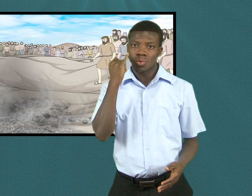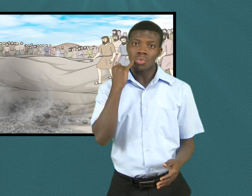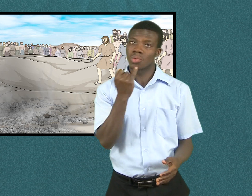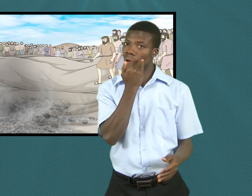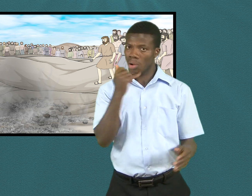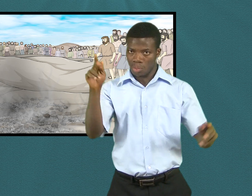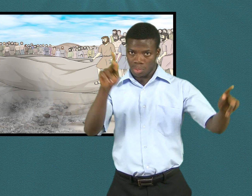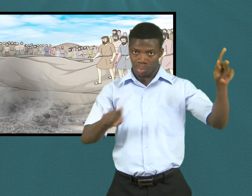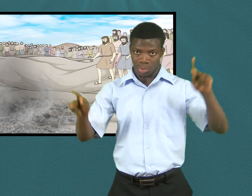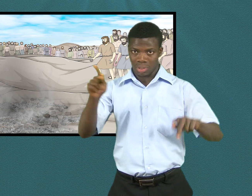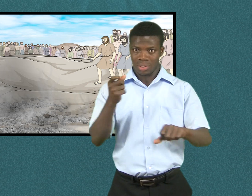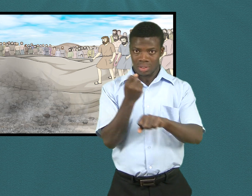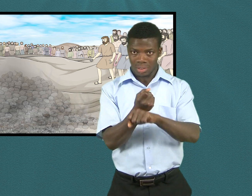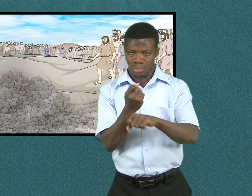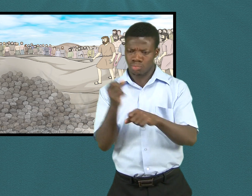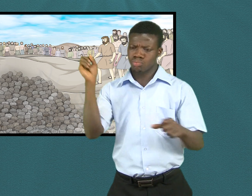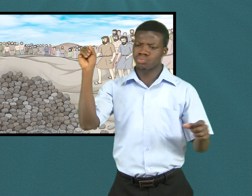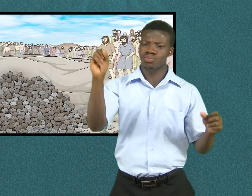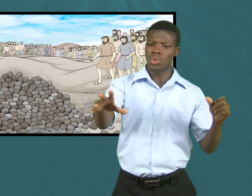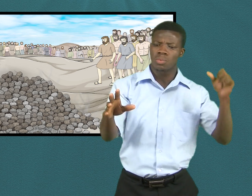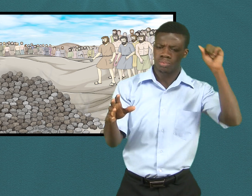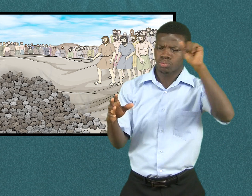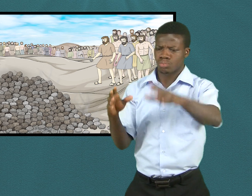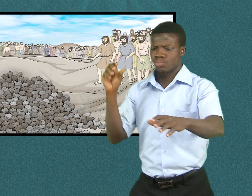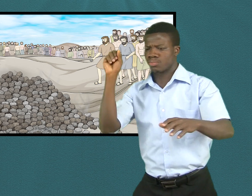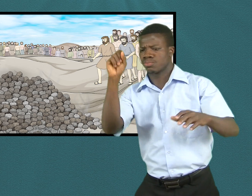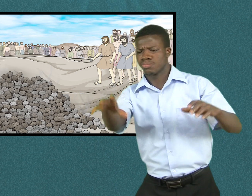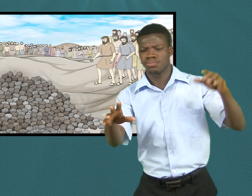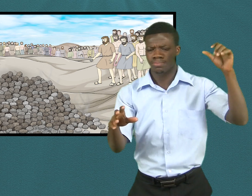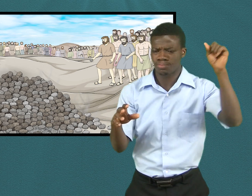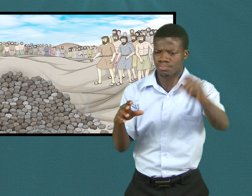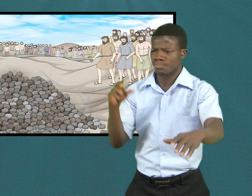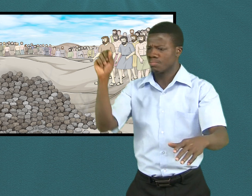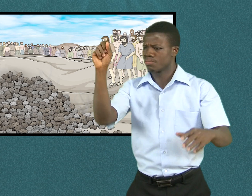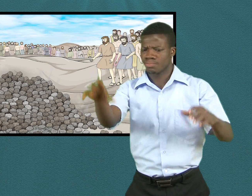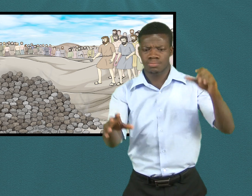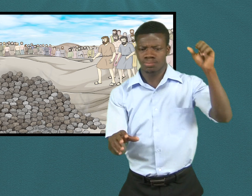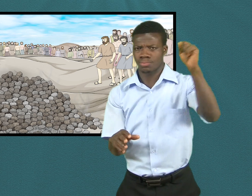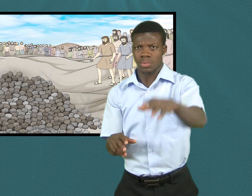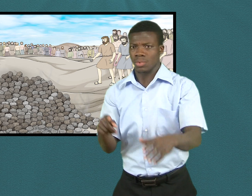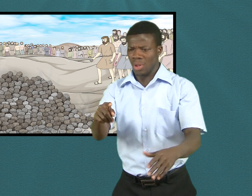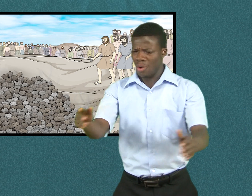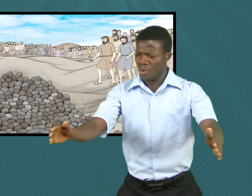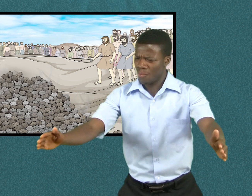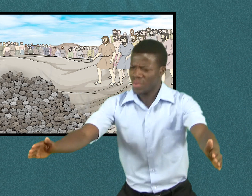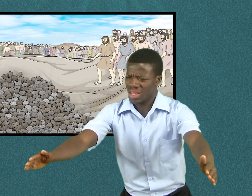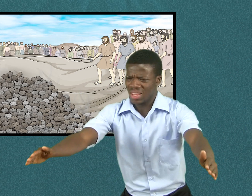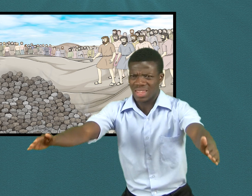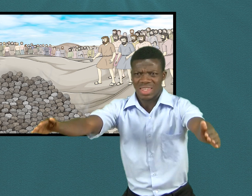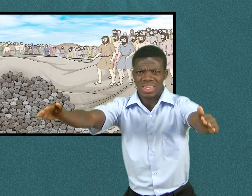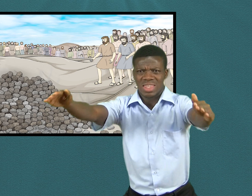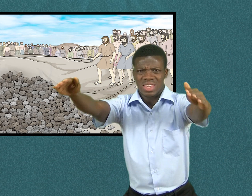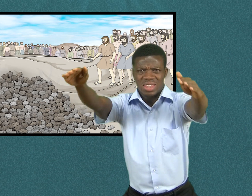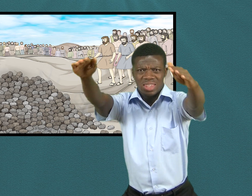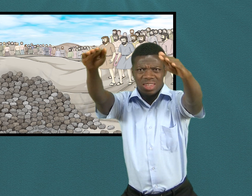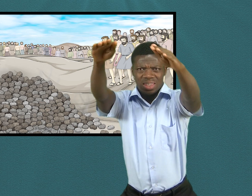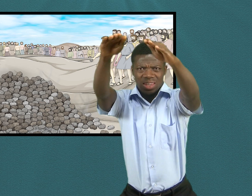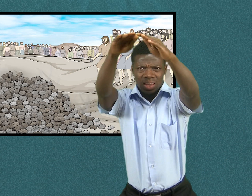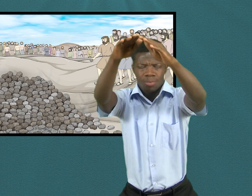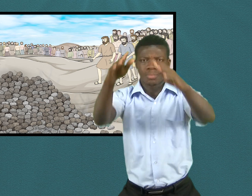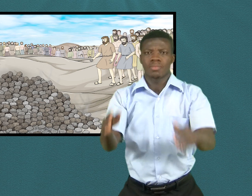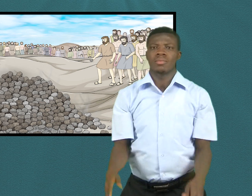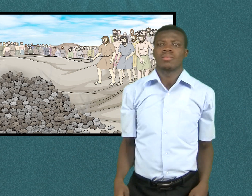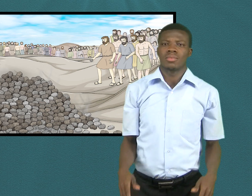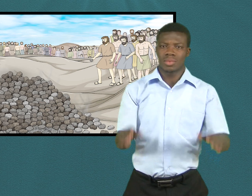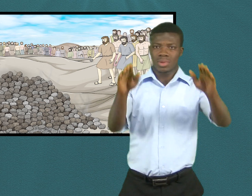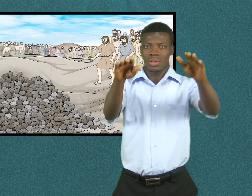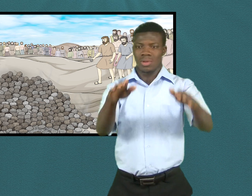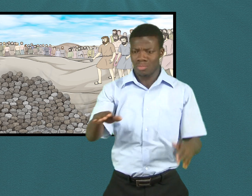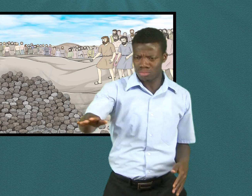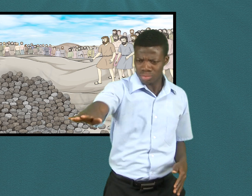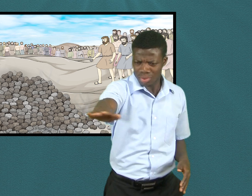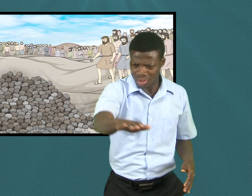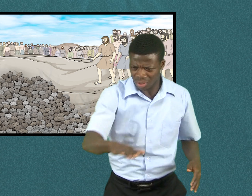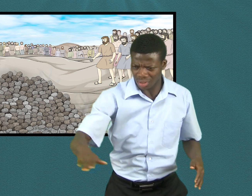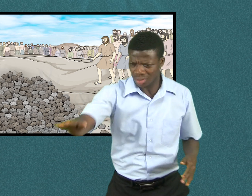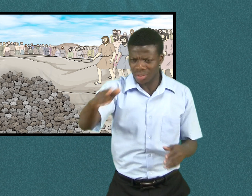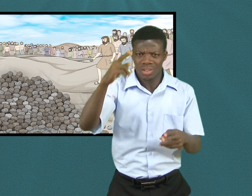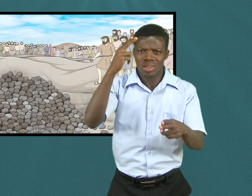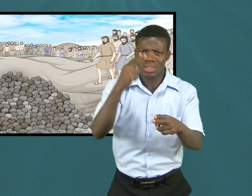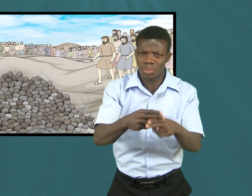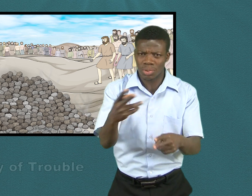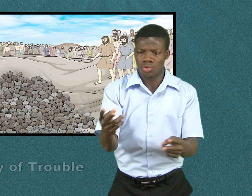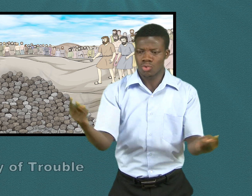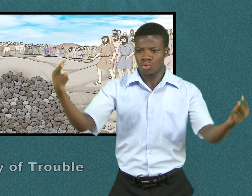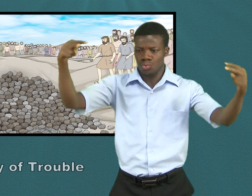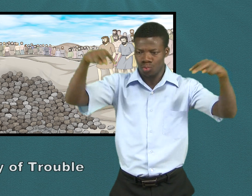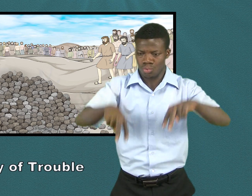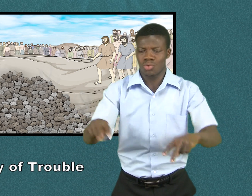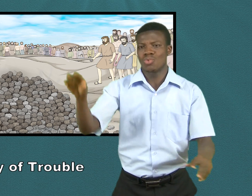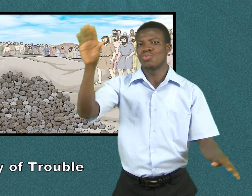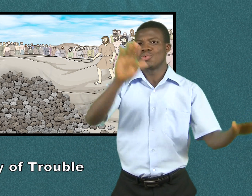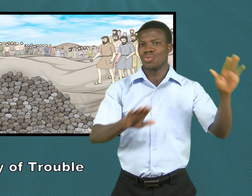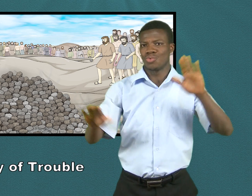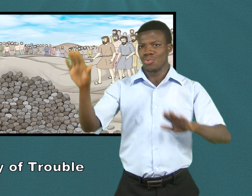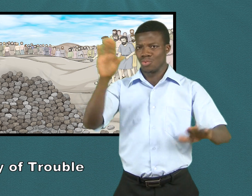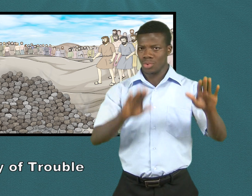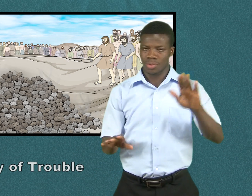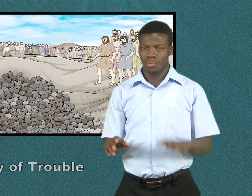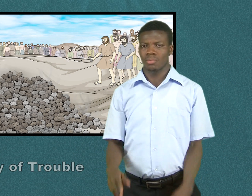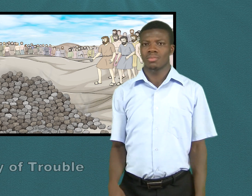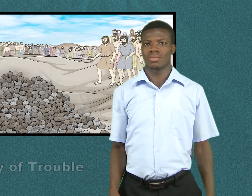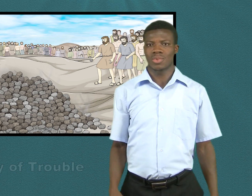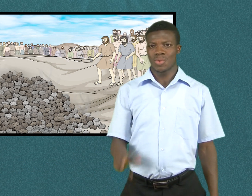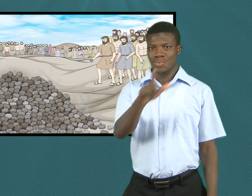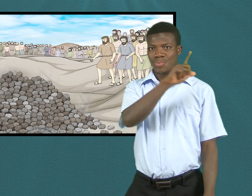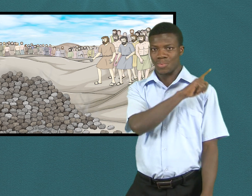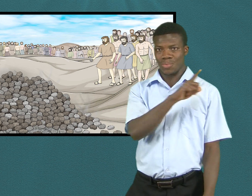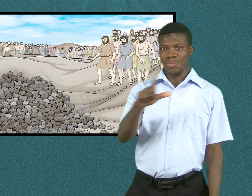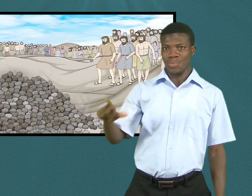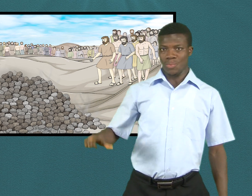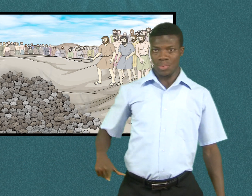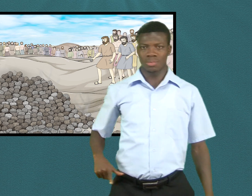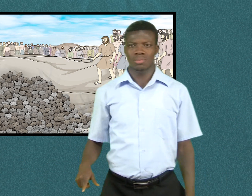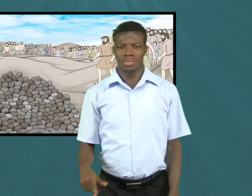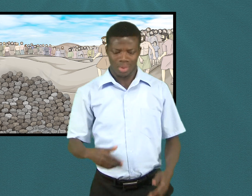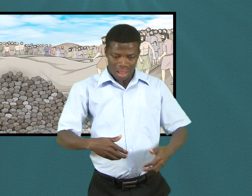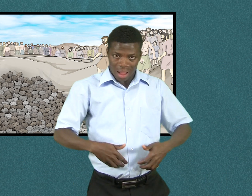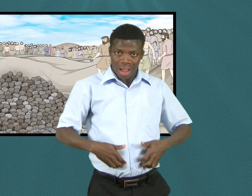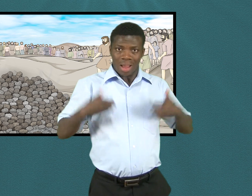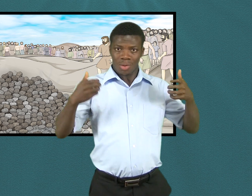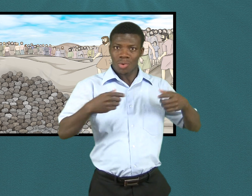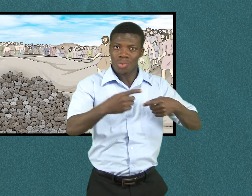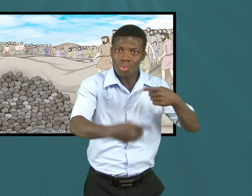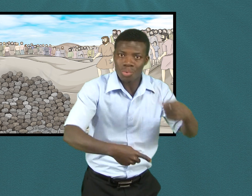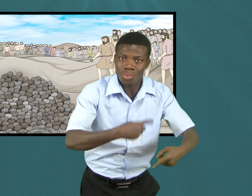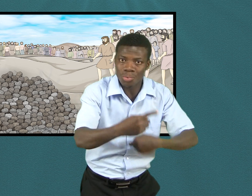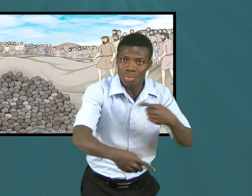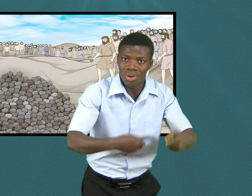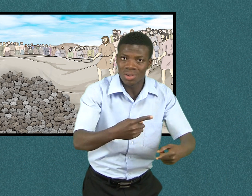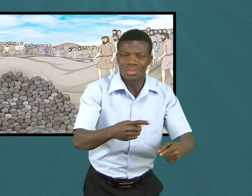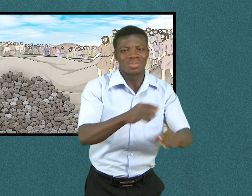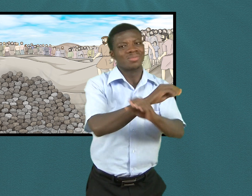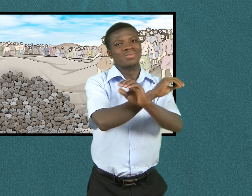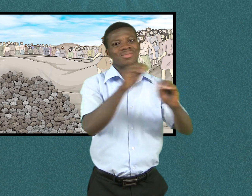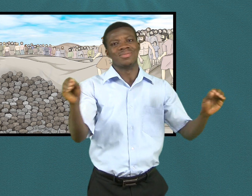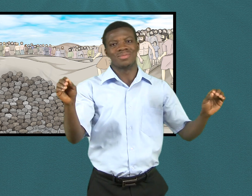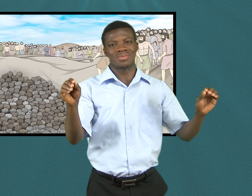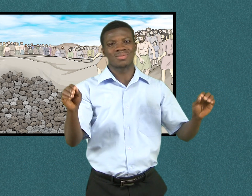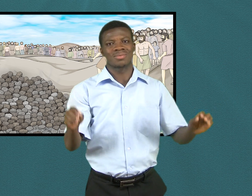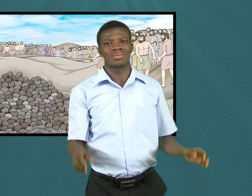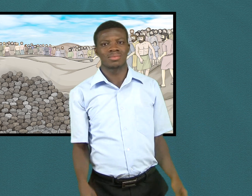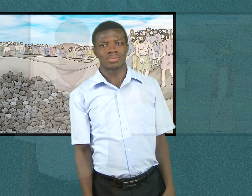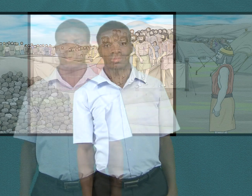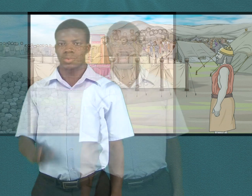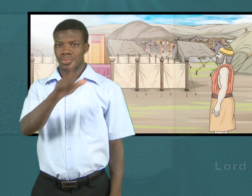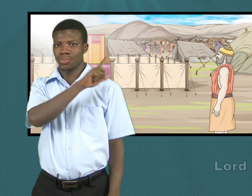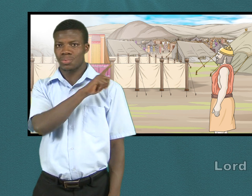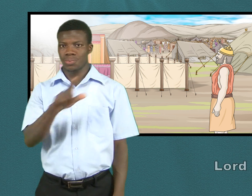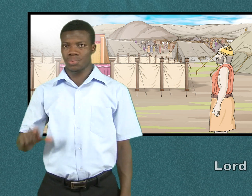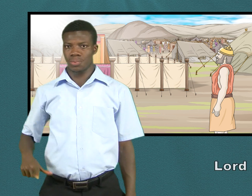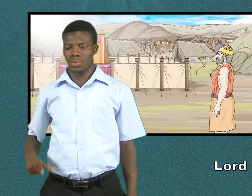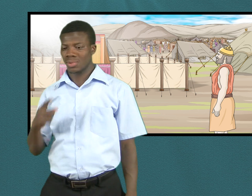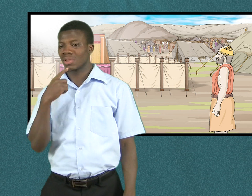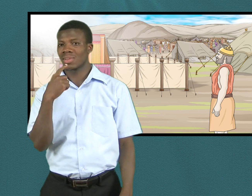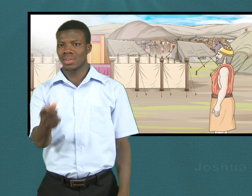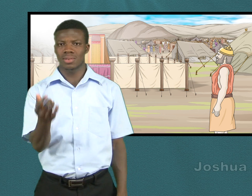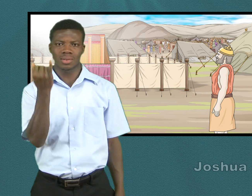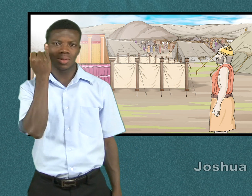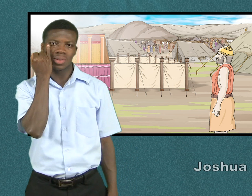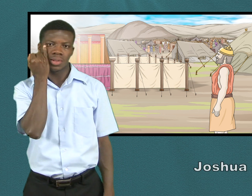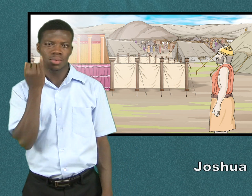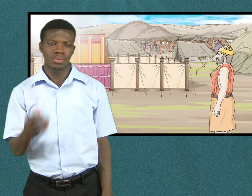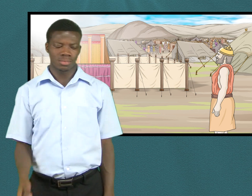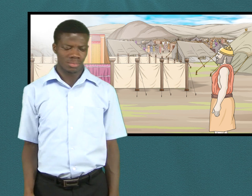And they heaped over Achan a large pile of rocks that remains to this day. So the LORD turned from His burning anger. Therefore that place is called the Valley of Achor to this day.